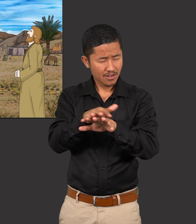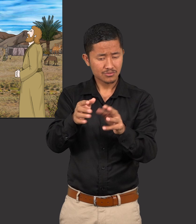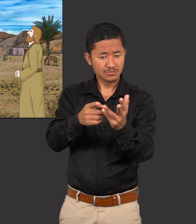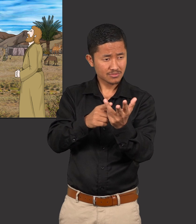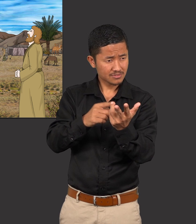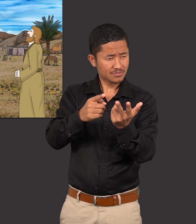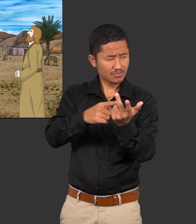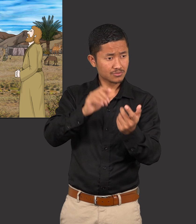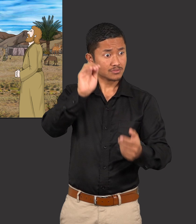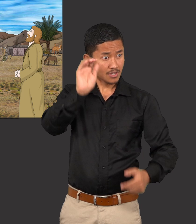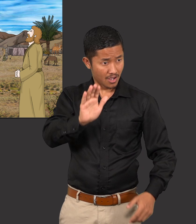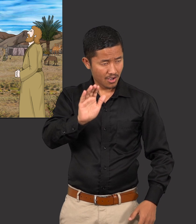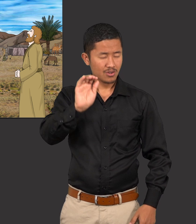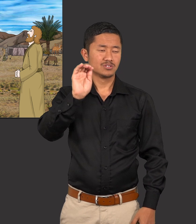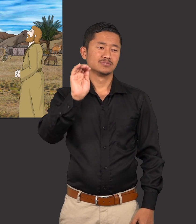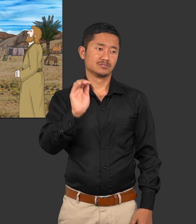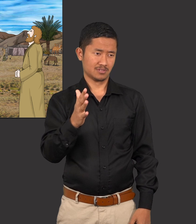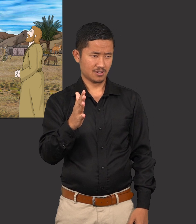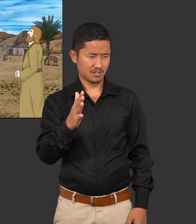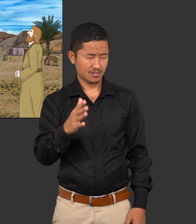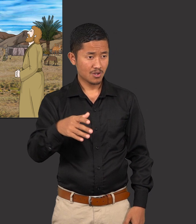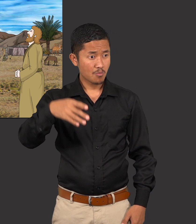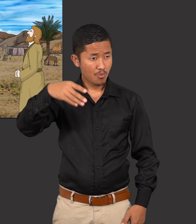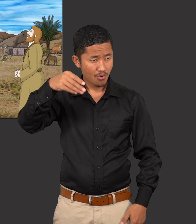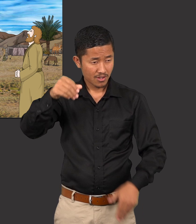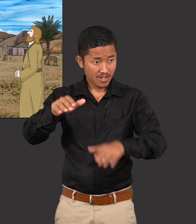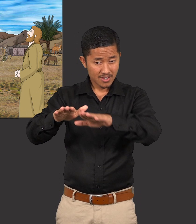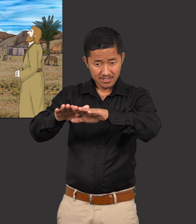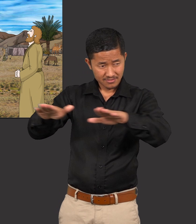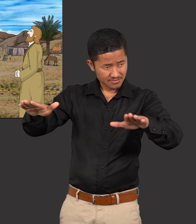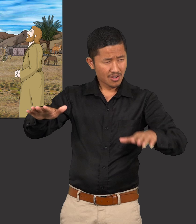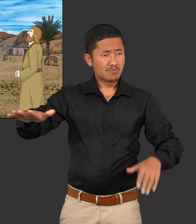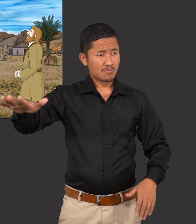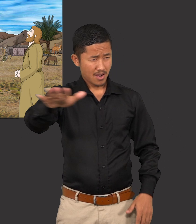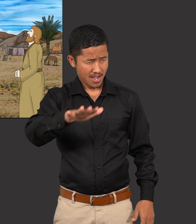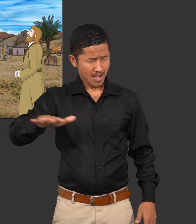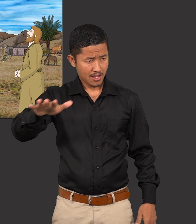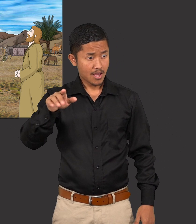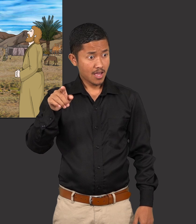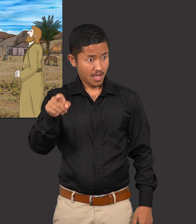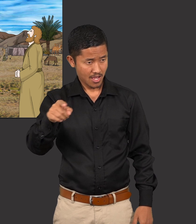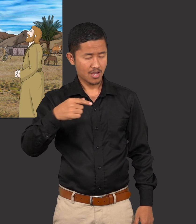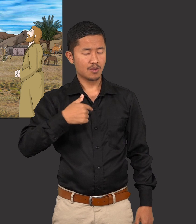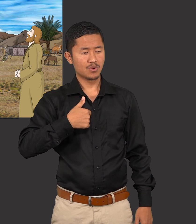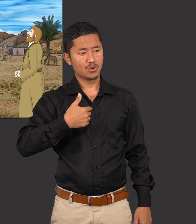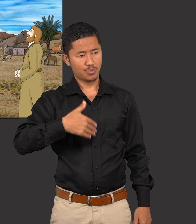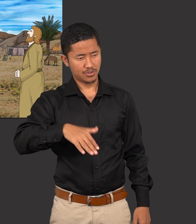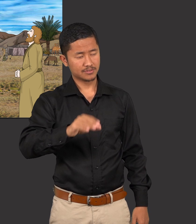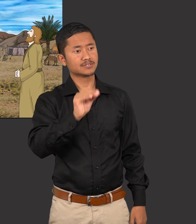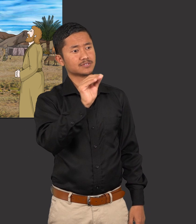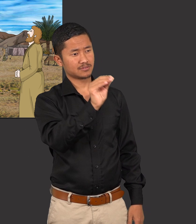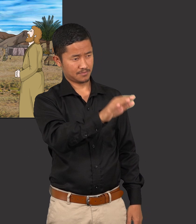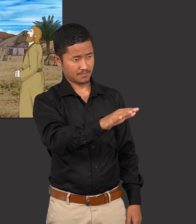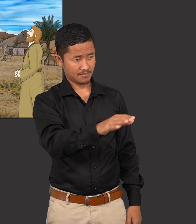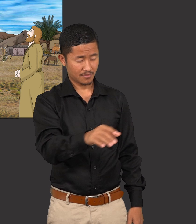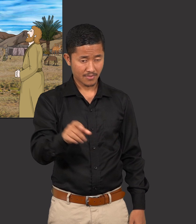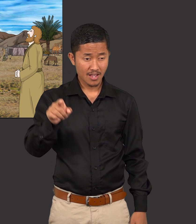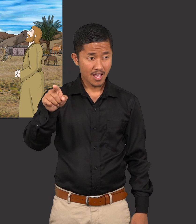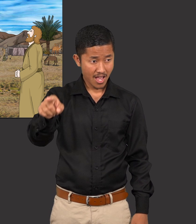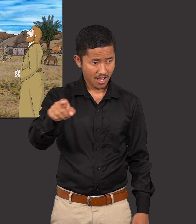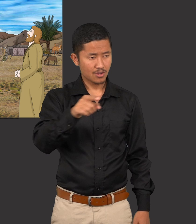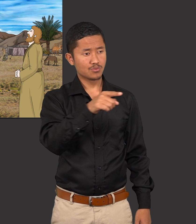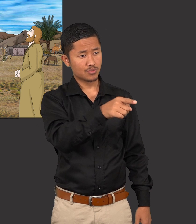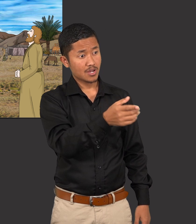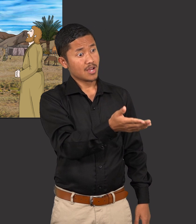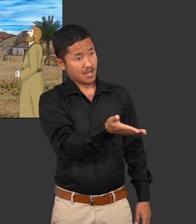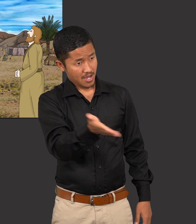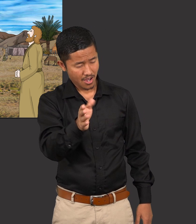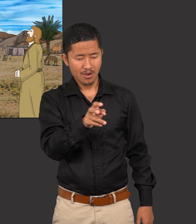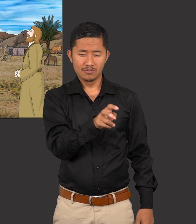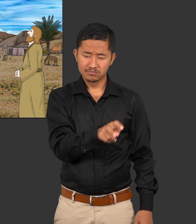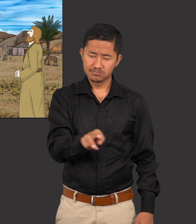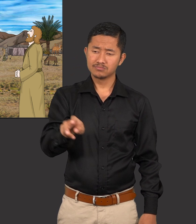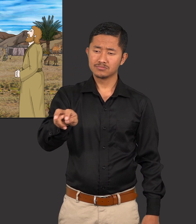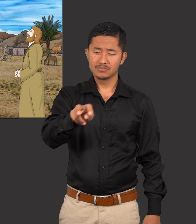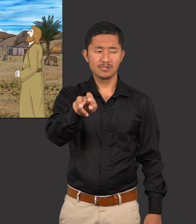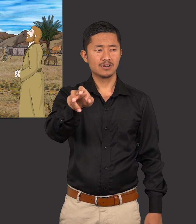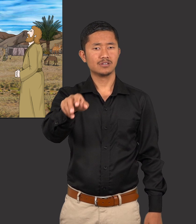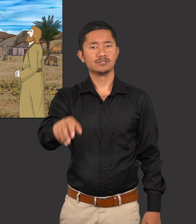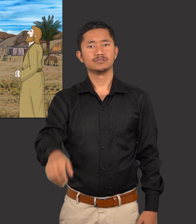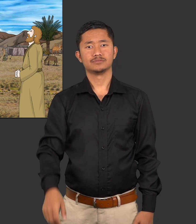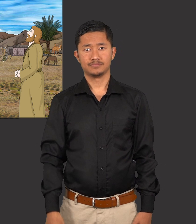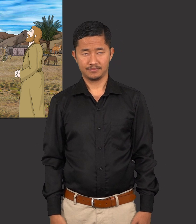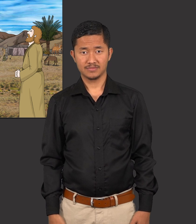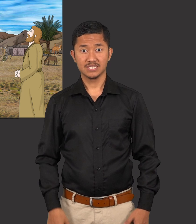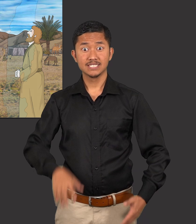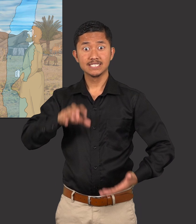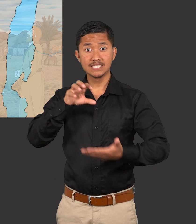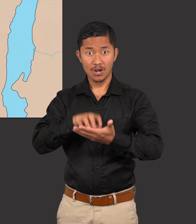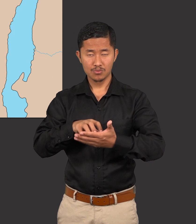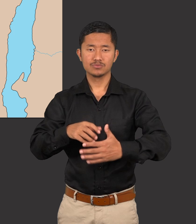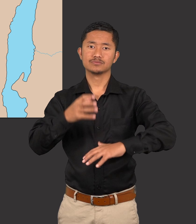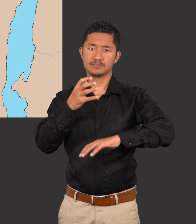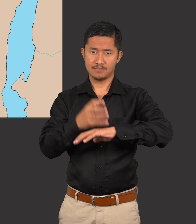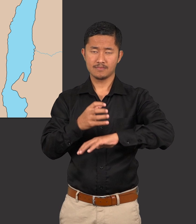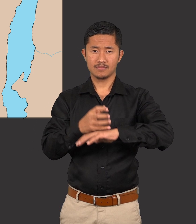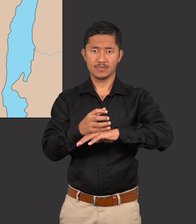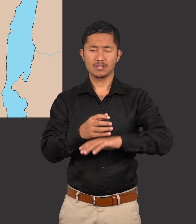Get up and walk around the land, through its length and breadth, for I will give it to you.”